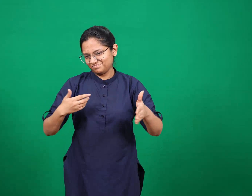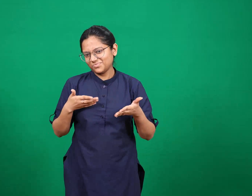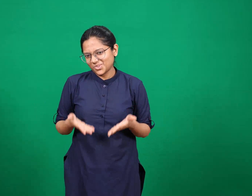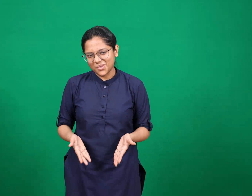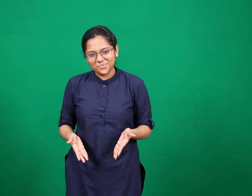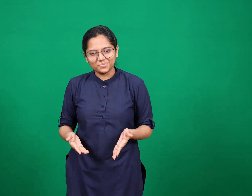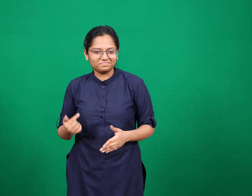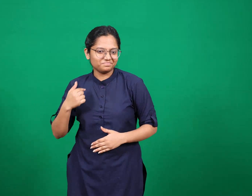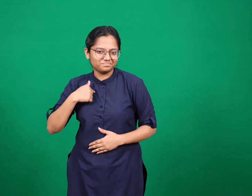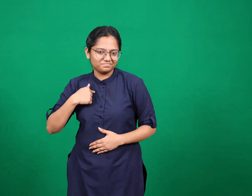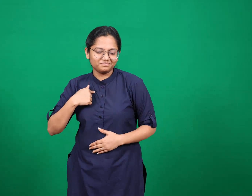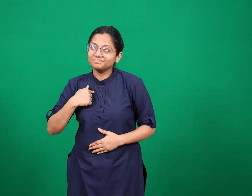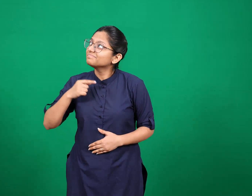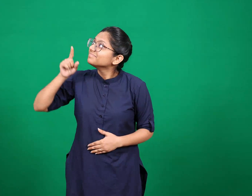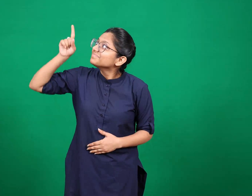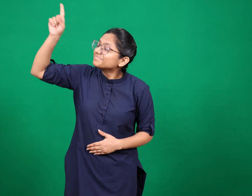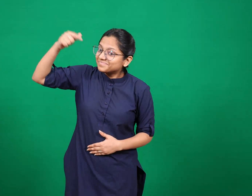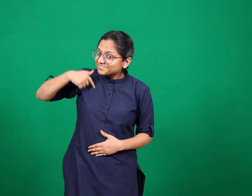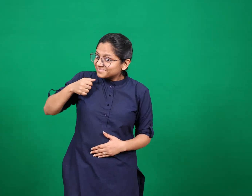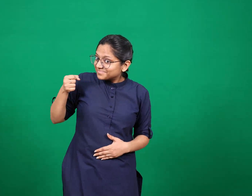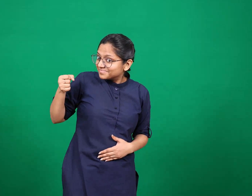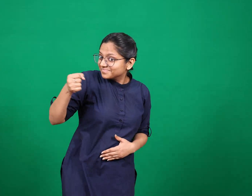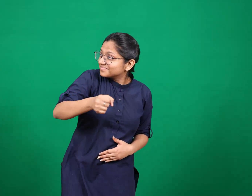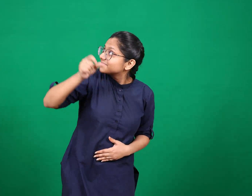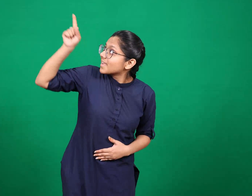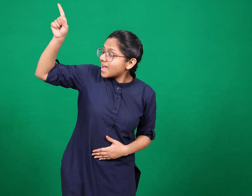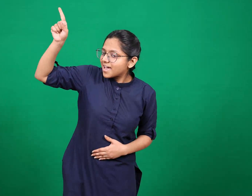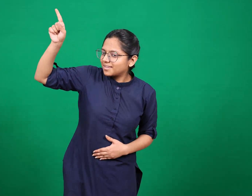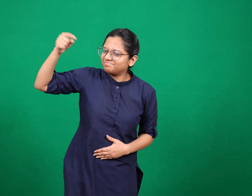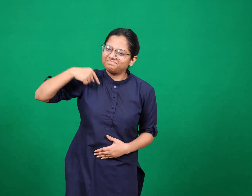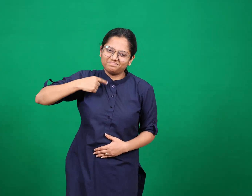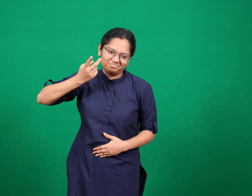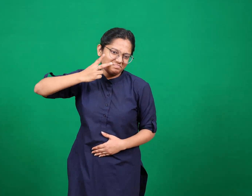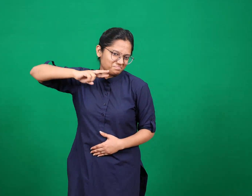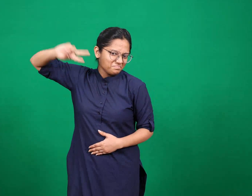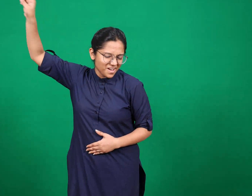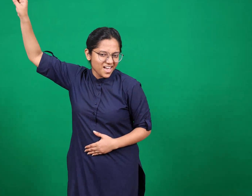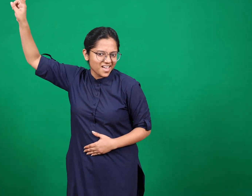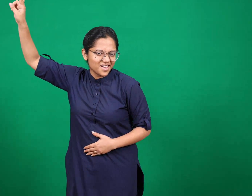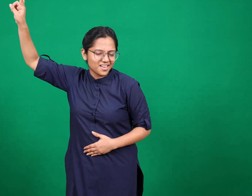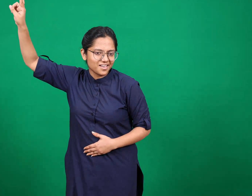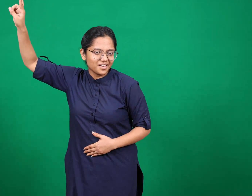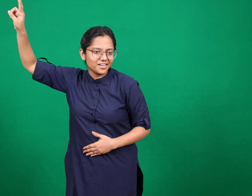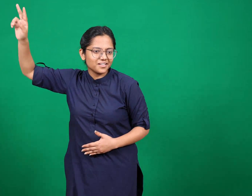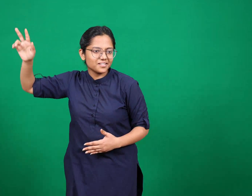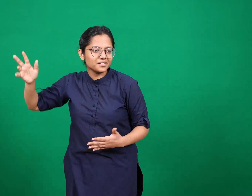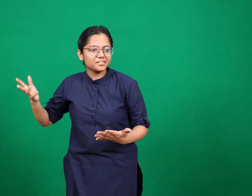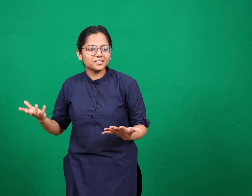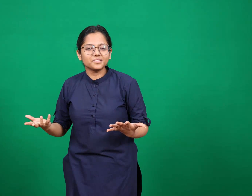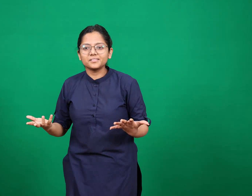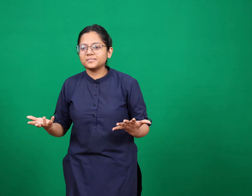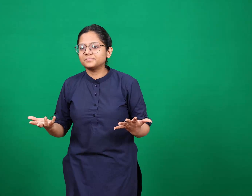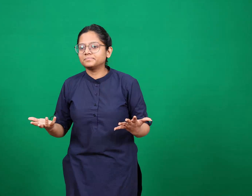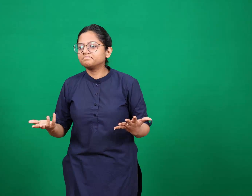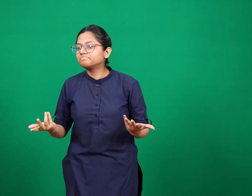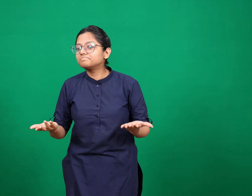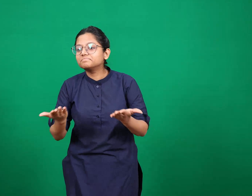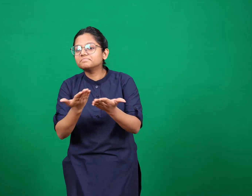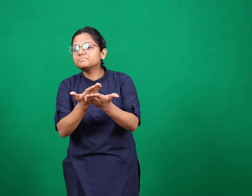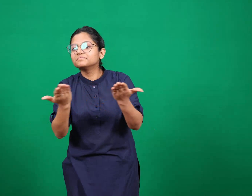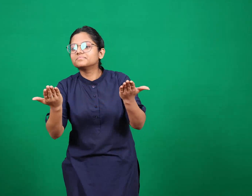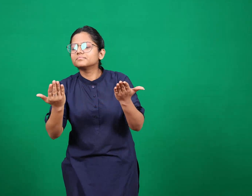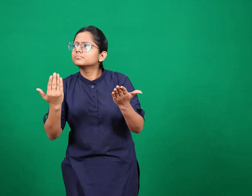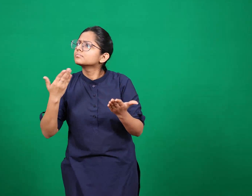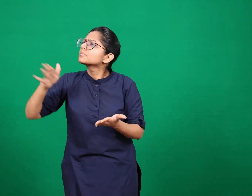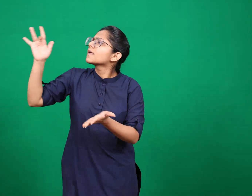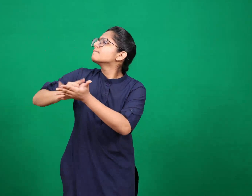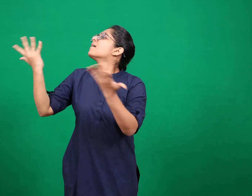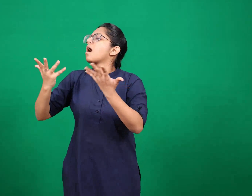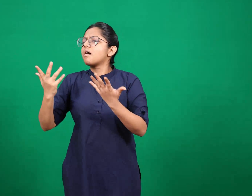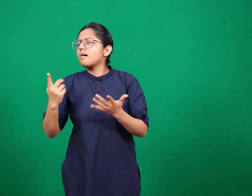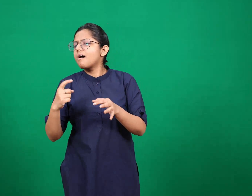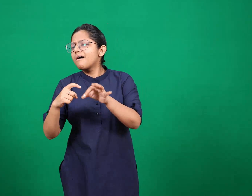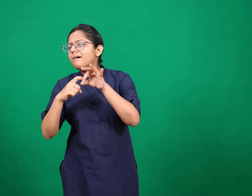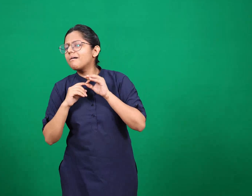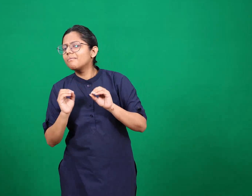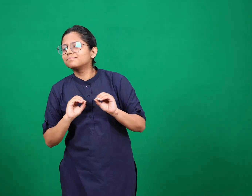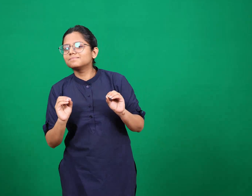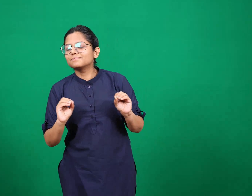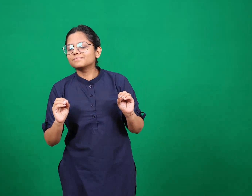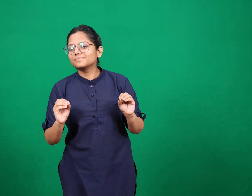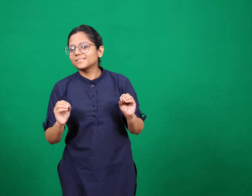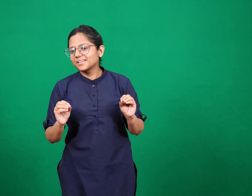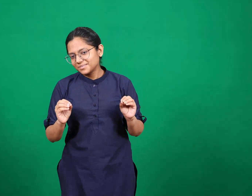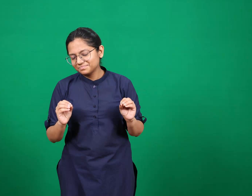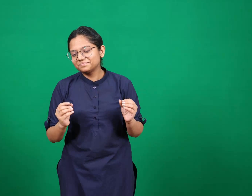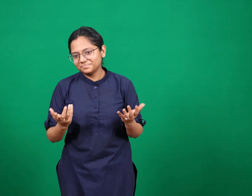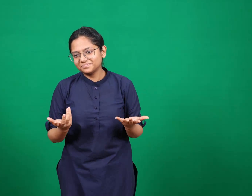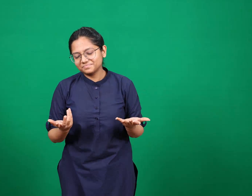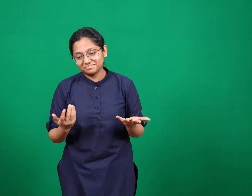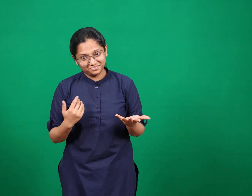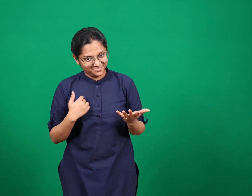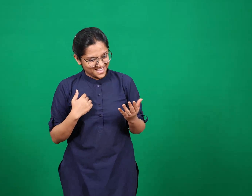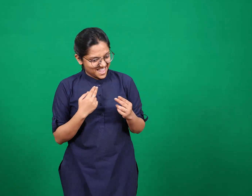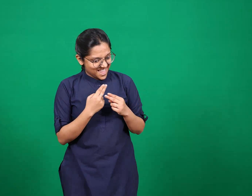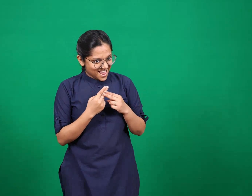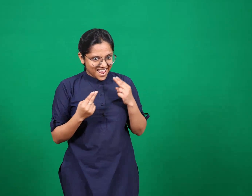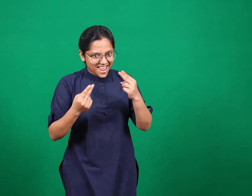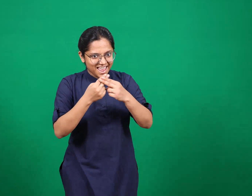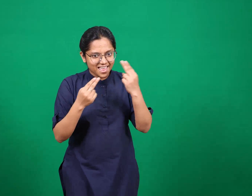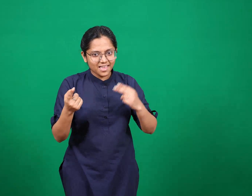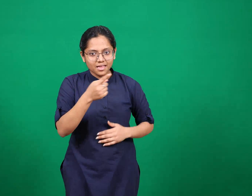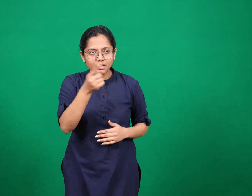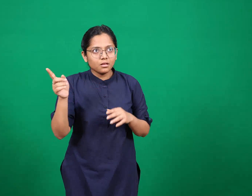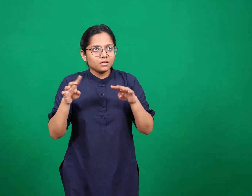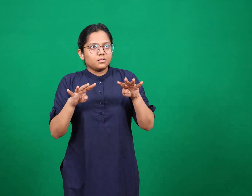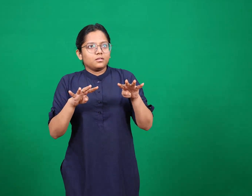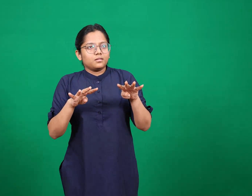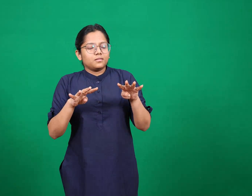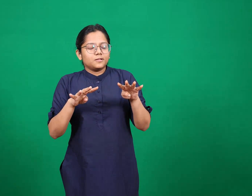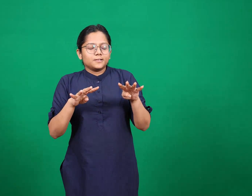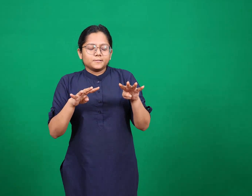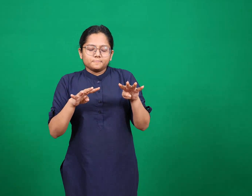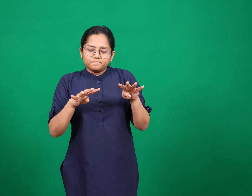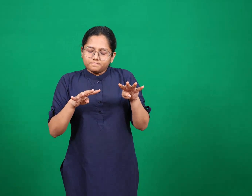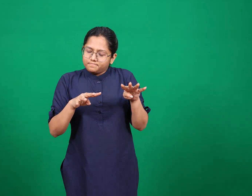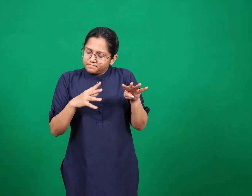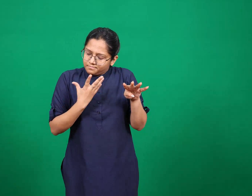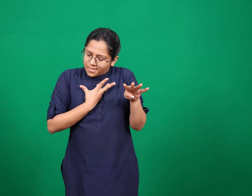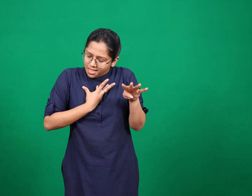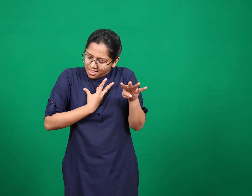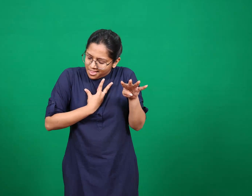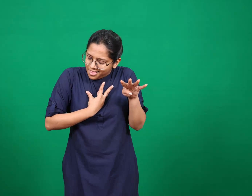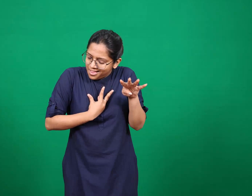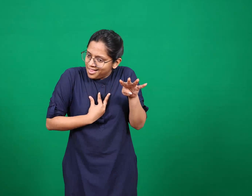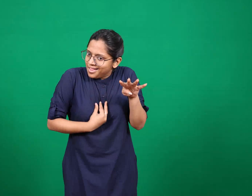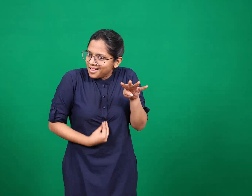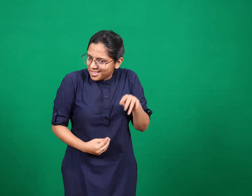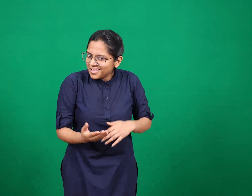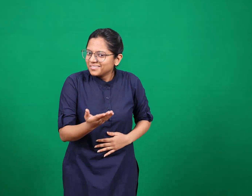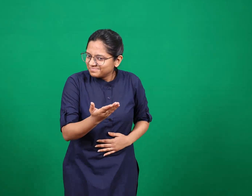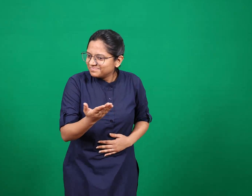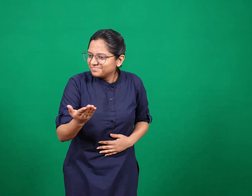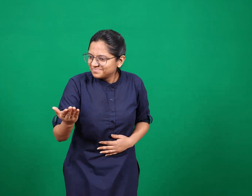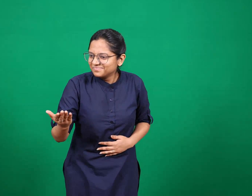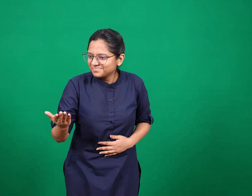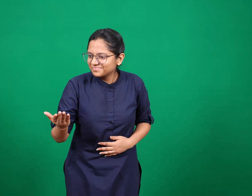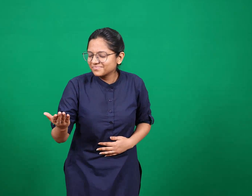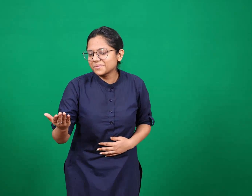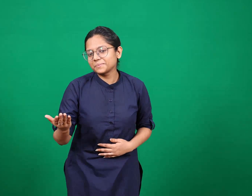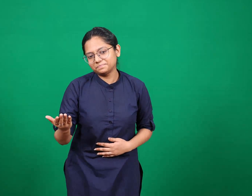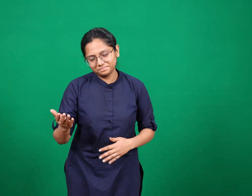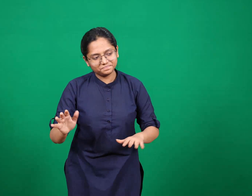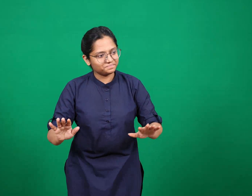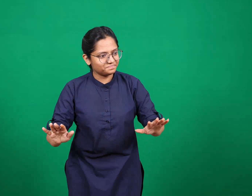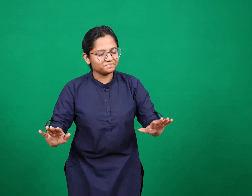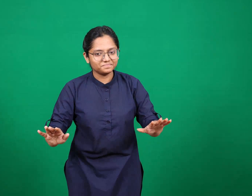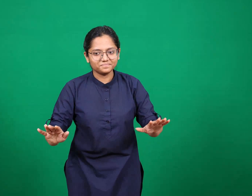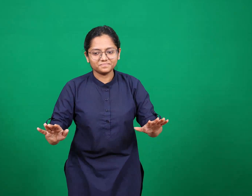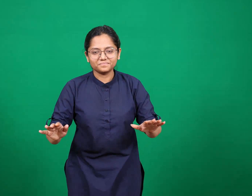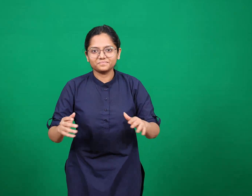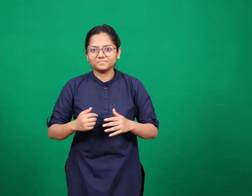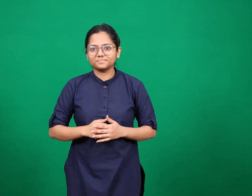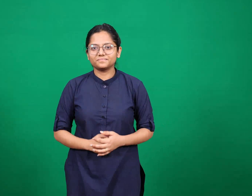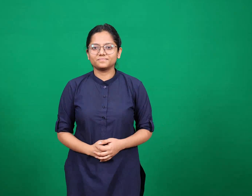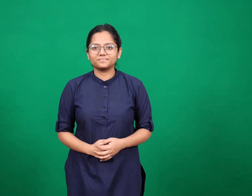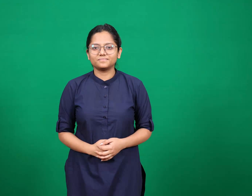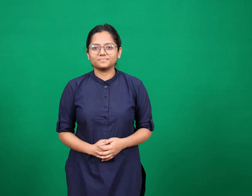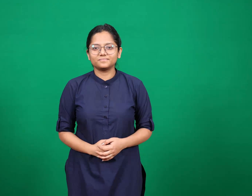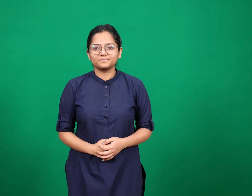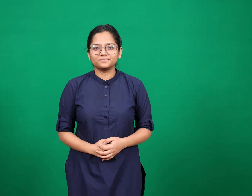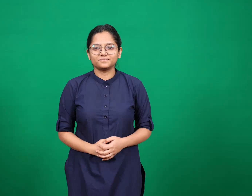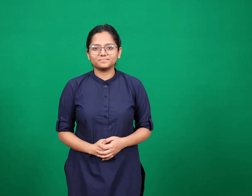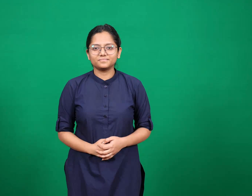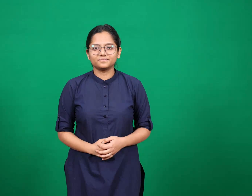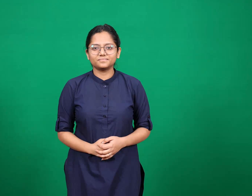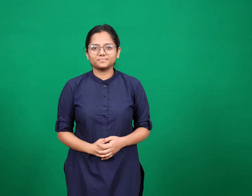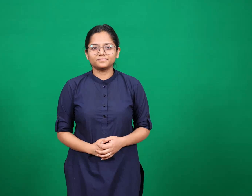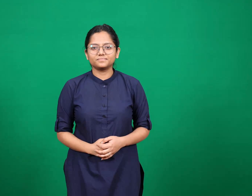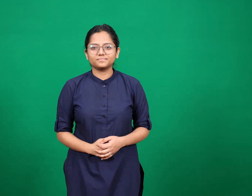yet none of you asks Me, ' Where are You going?' Instead, your hearts are filled with sorrow because I have told you these things.